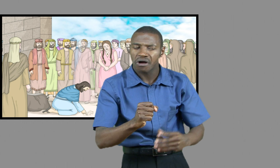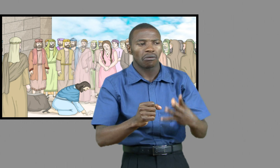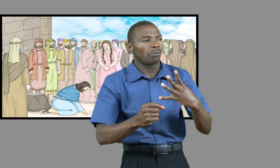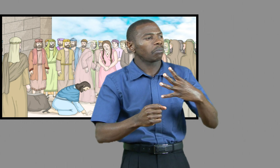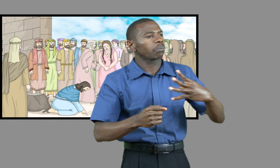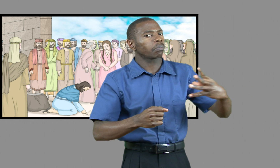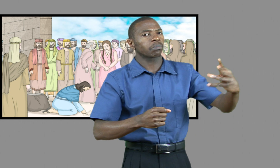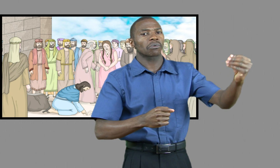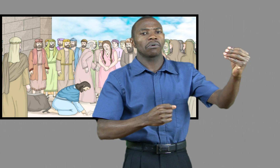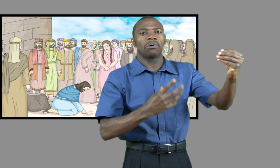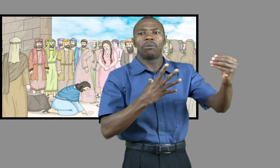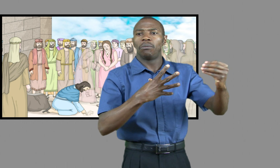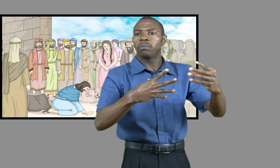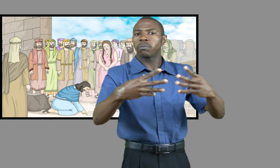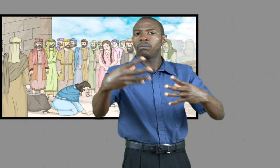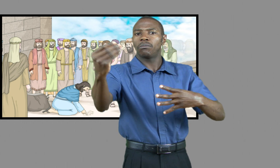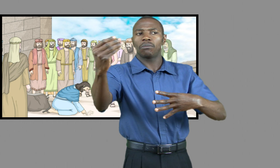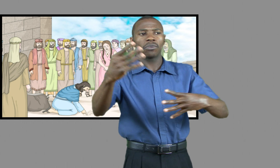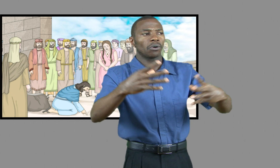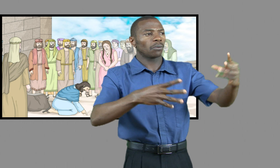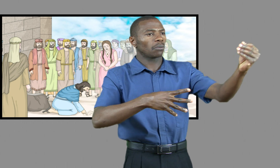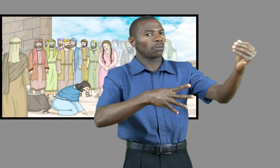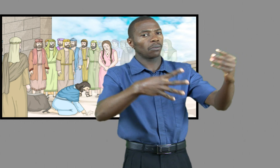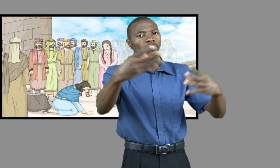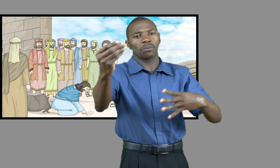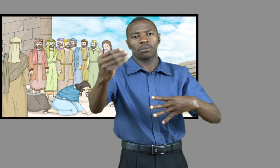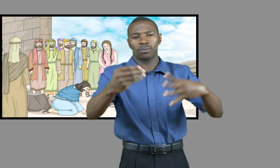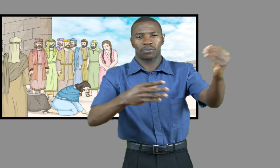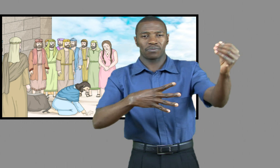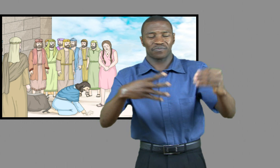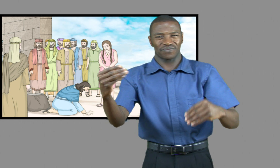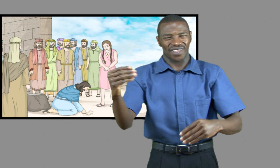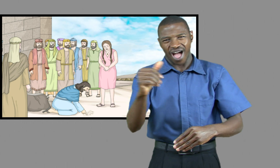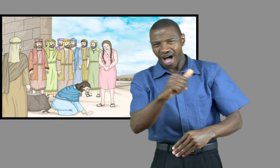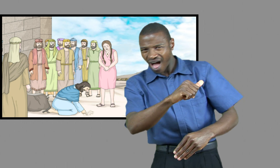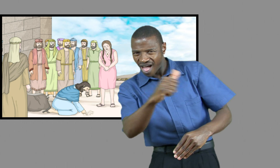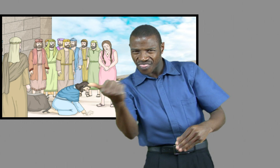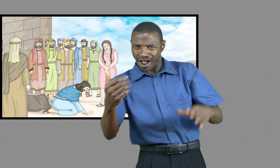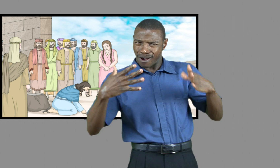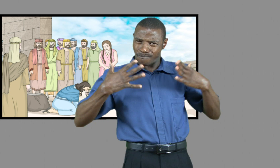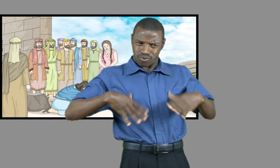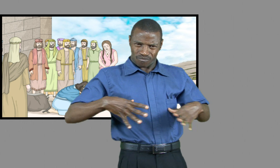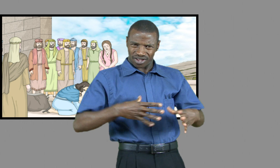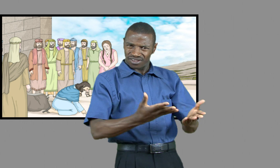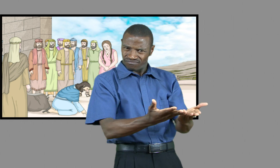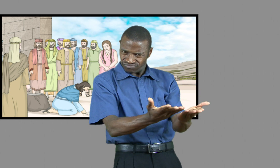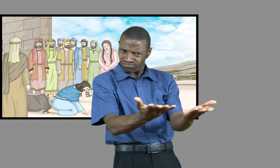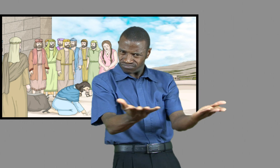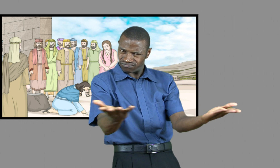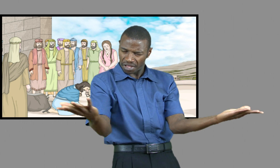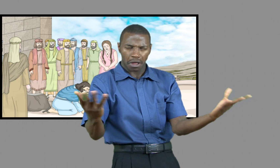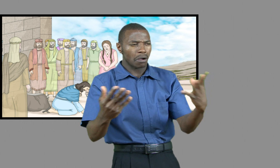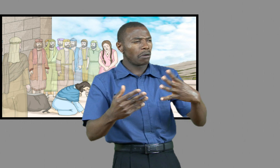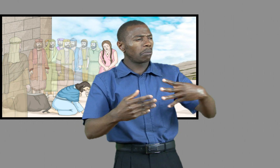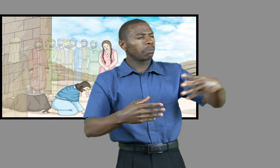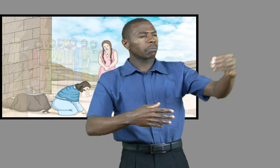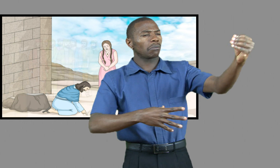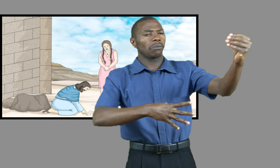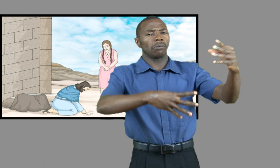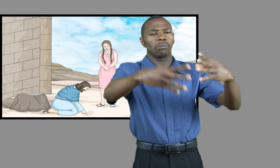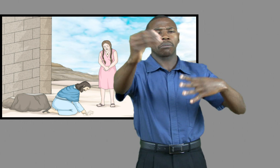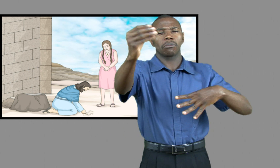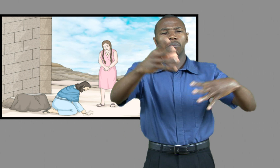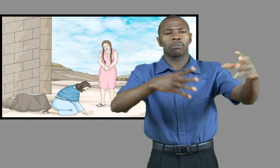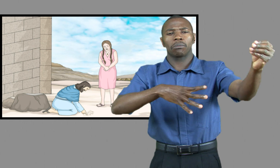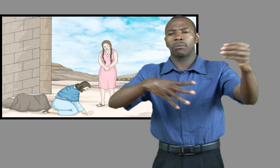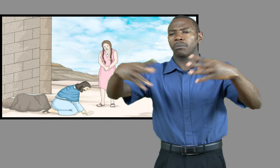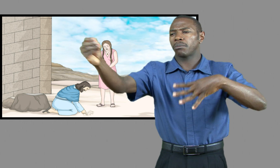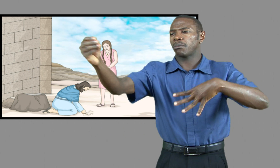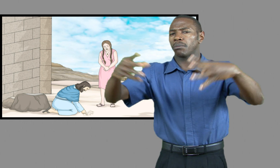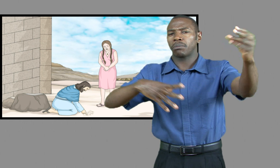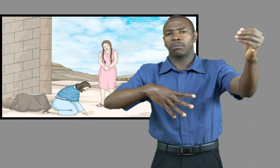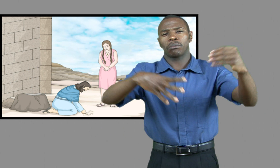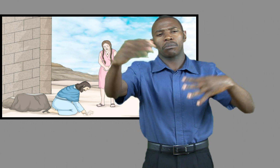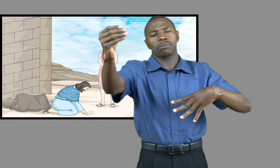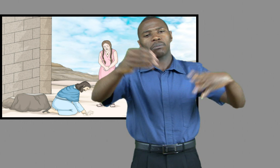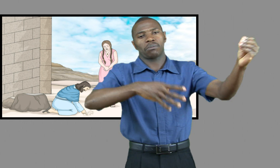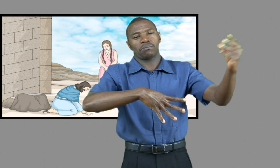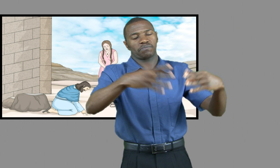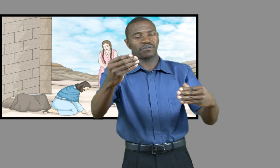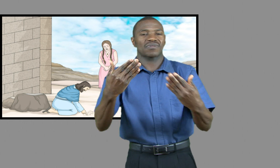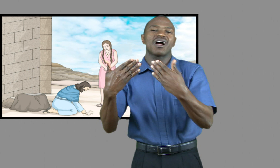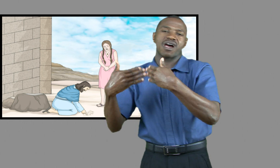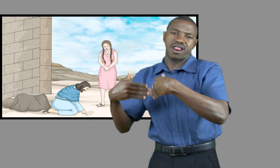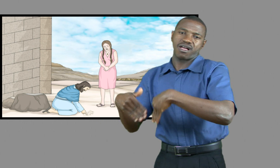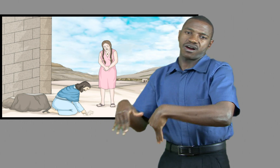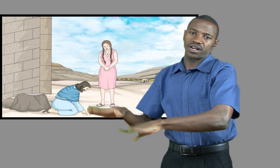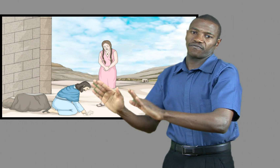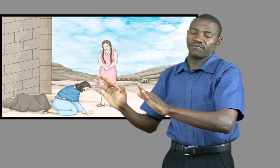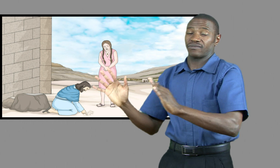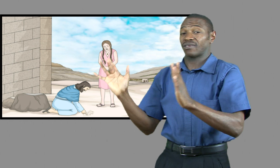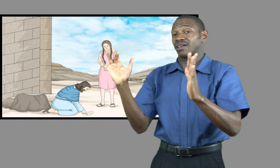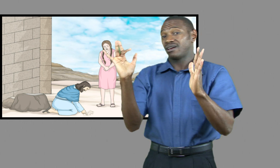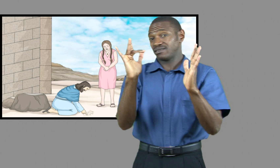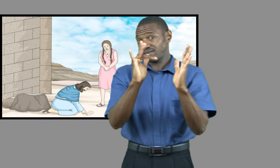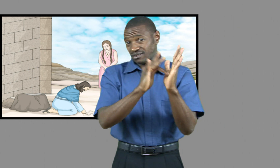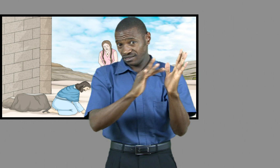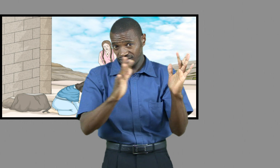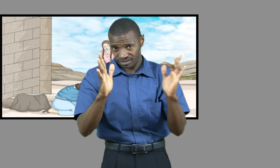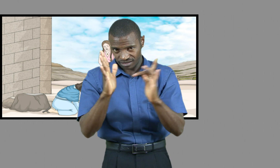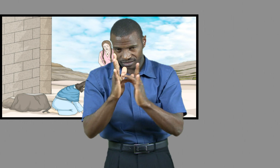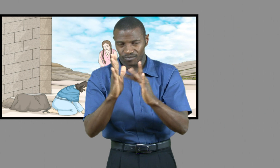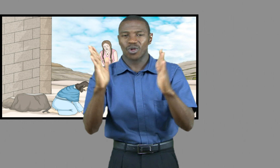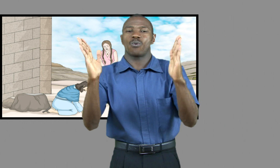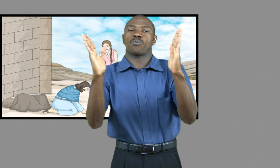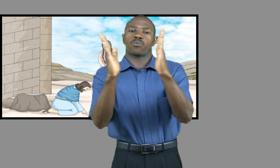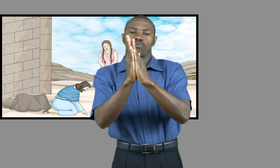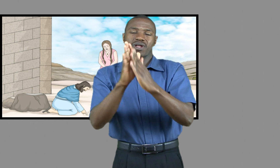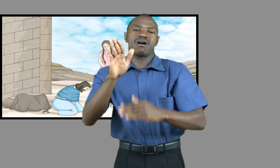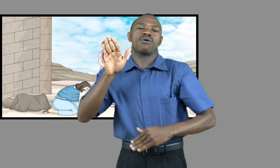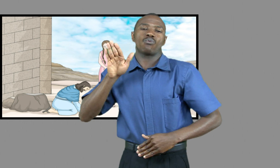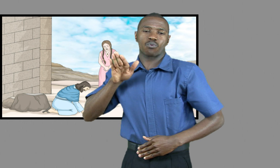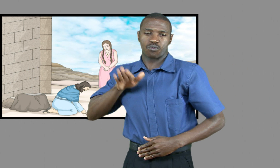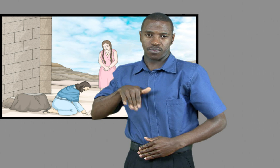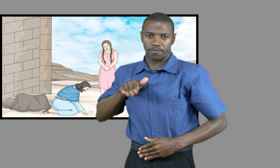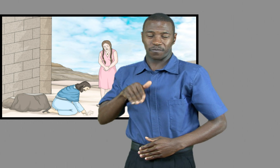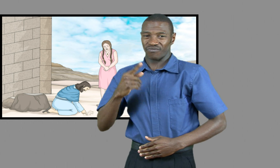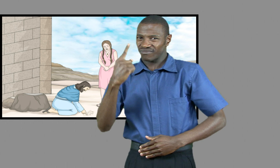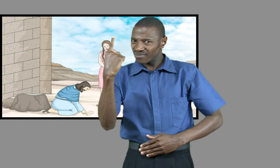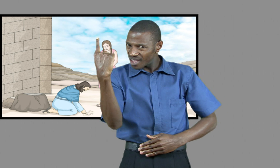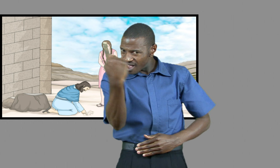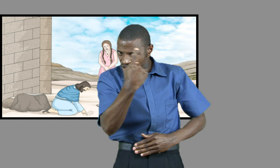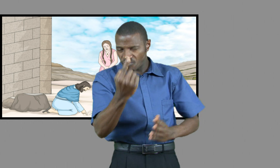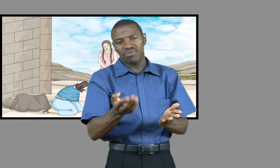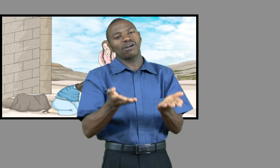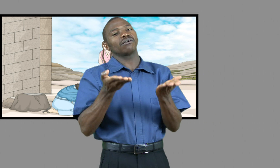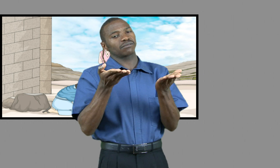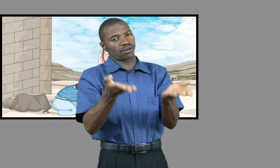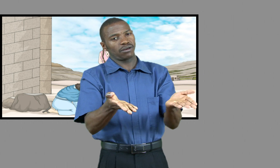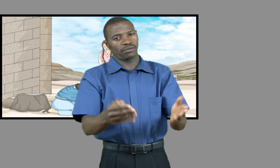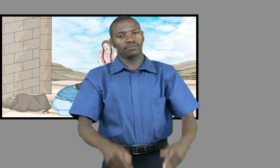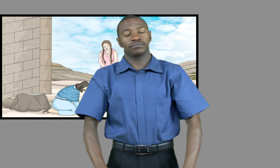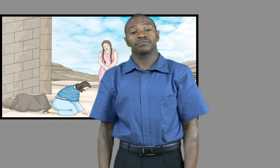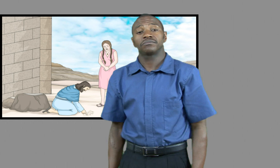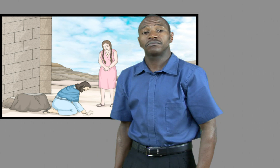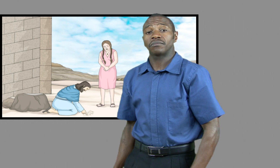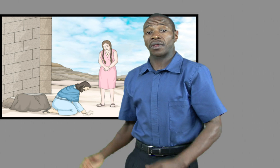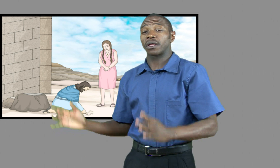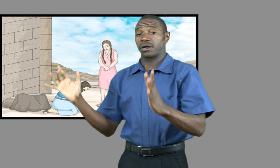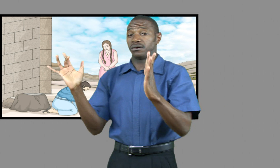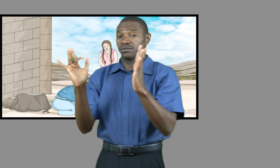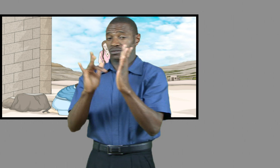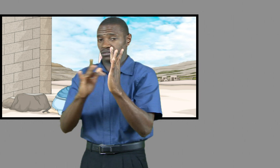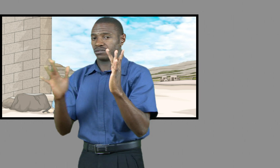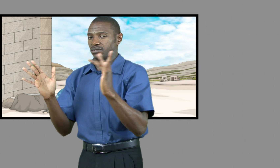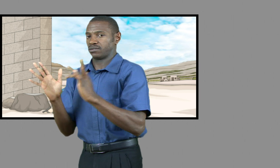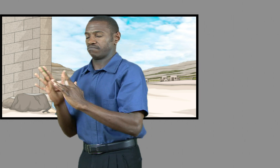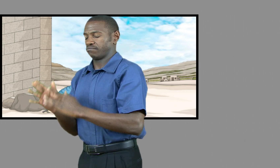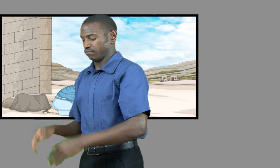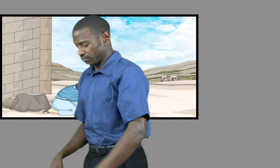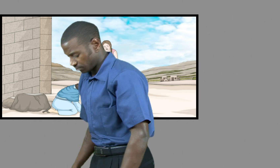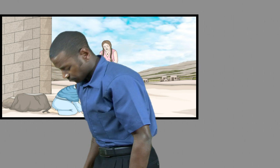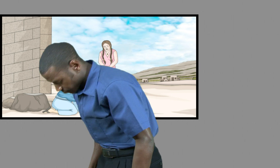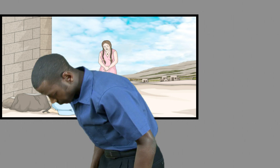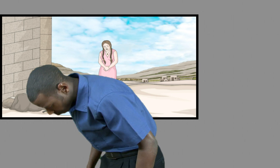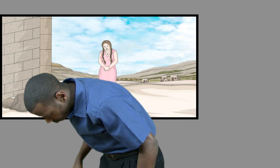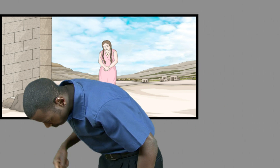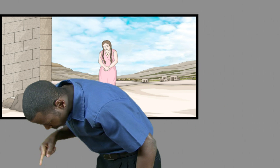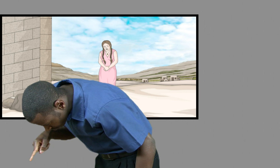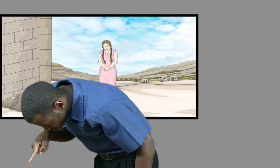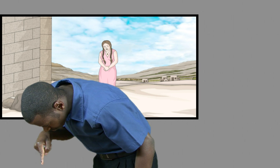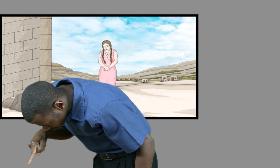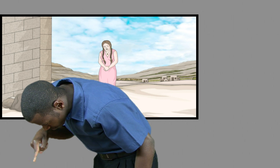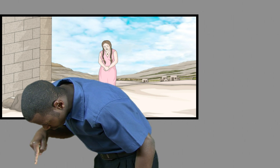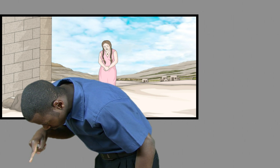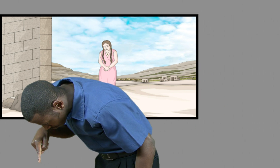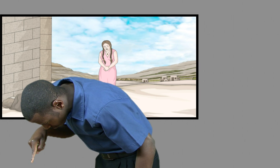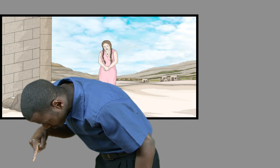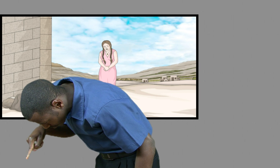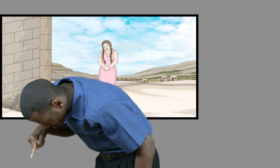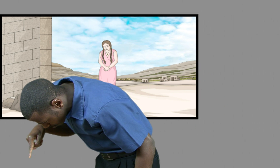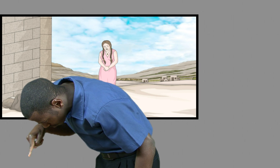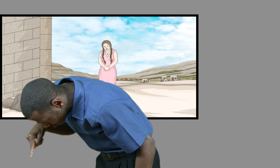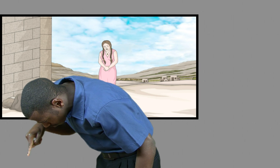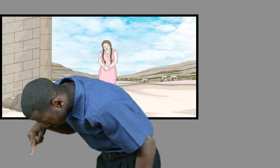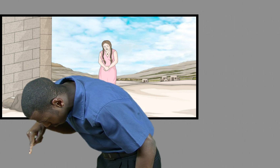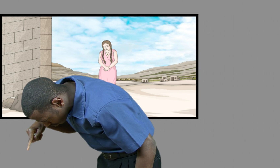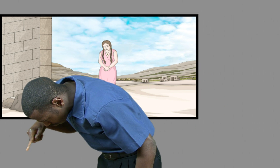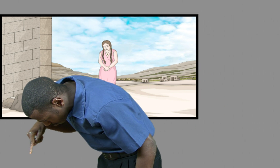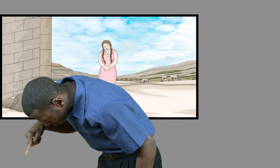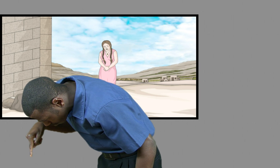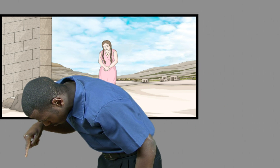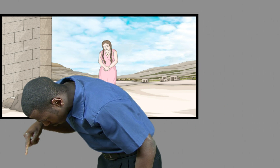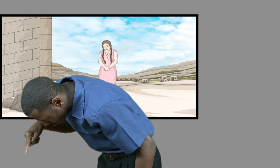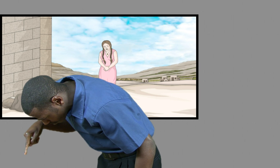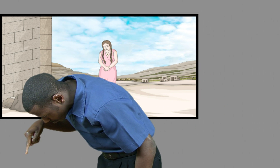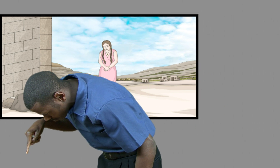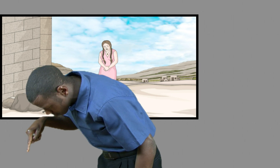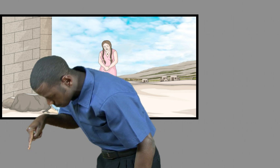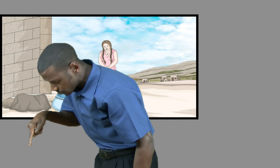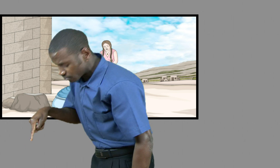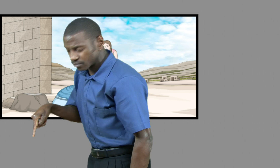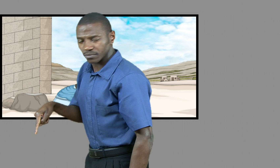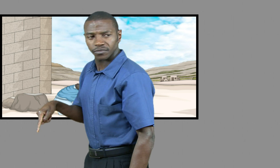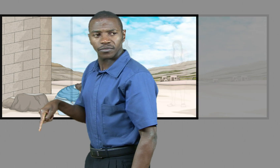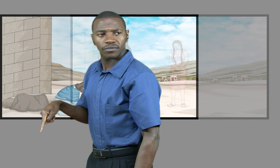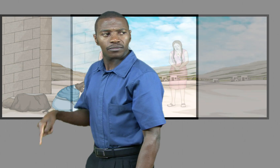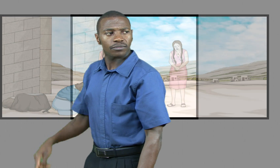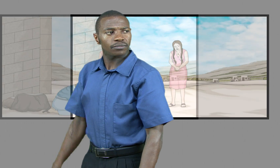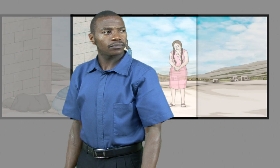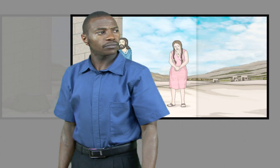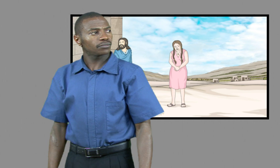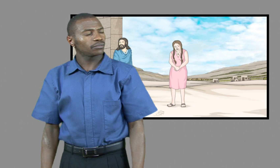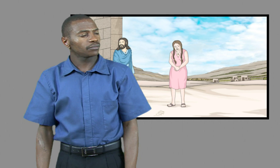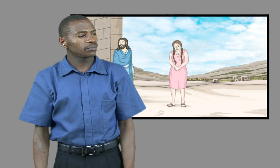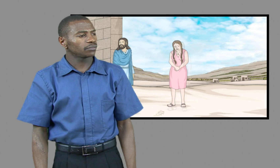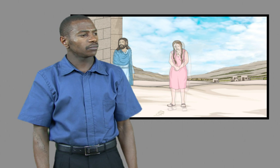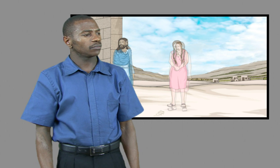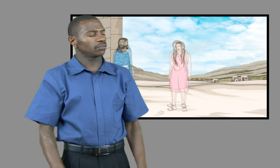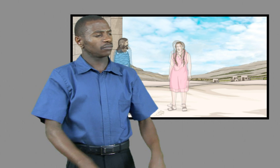When they heard this, they began to go away one by one, beginning with the older ones, until only Jesus was left, with the woman standing there.